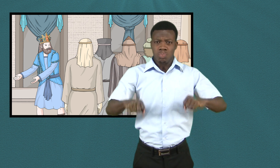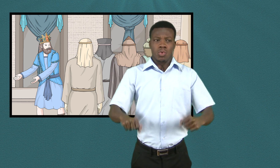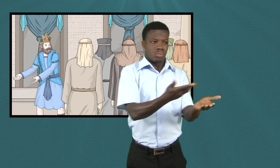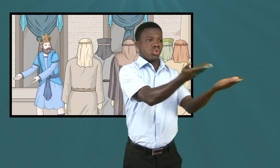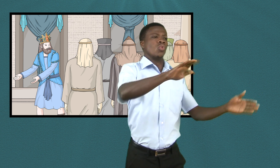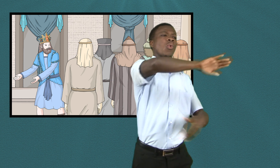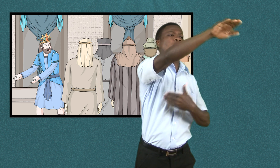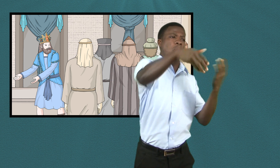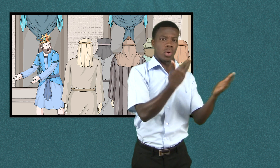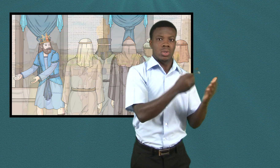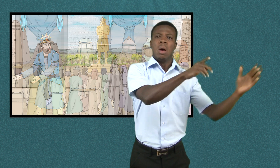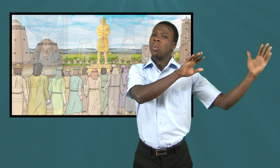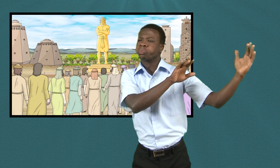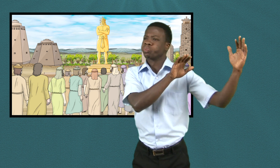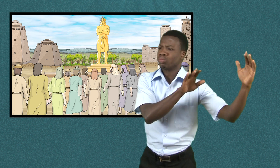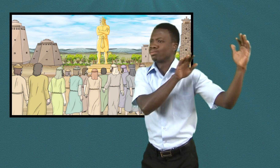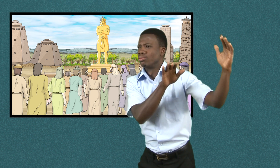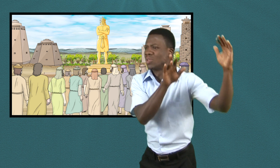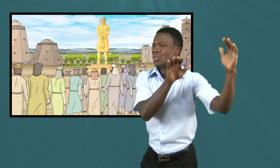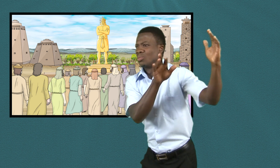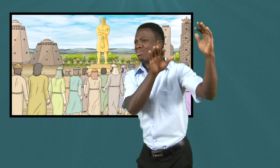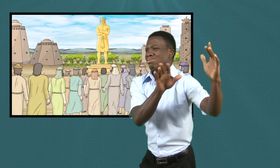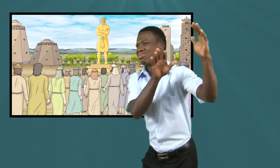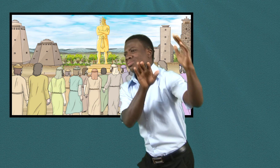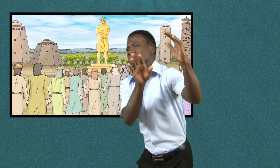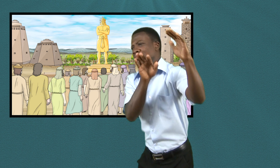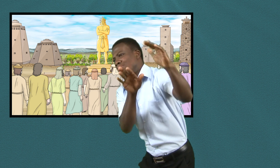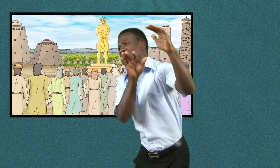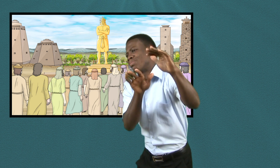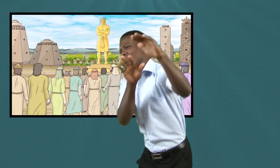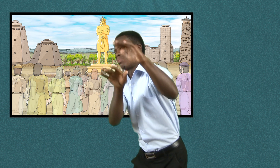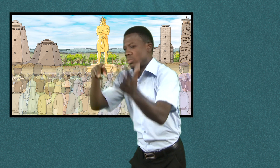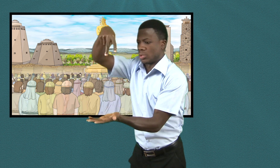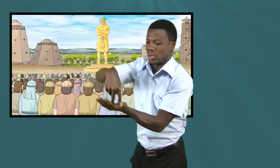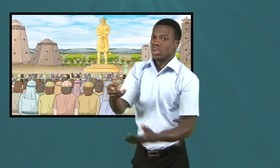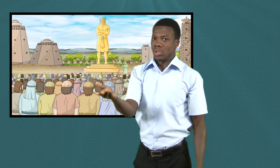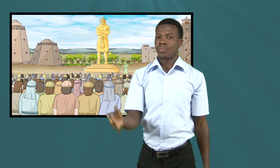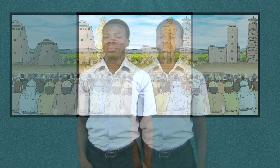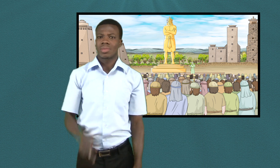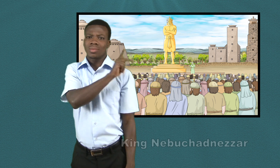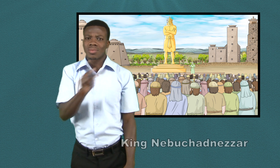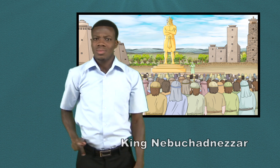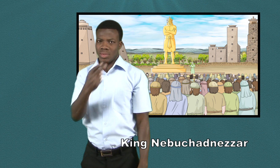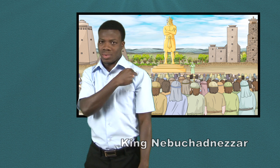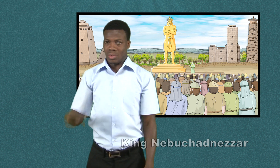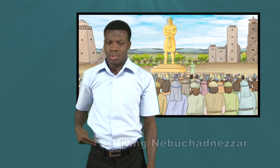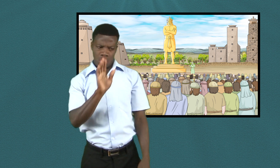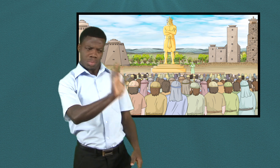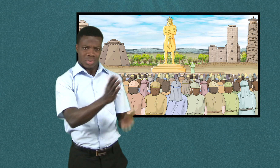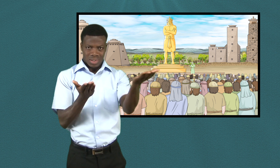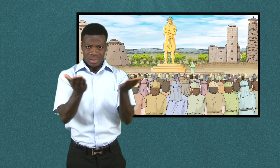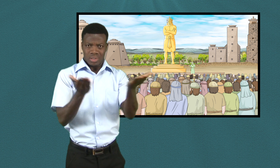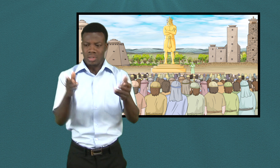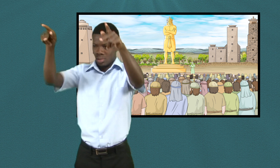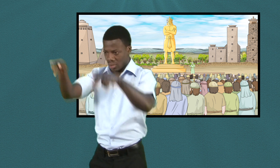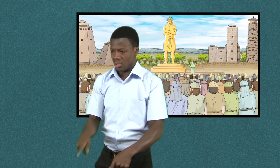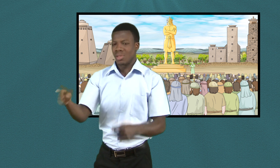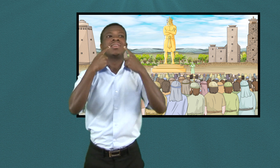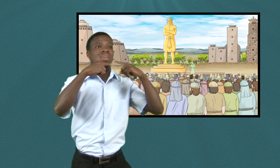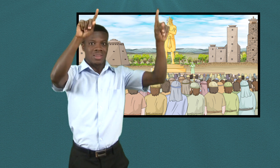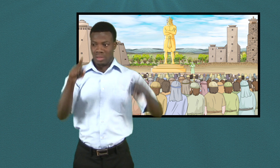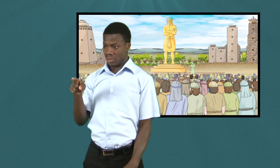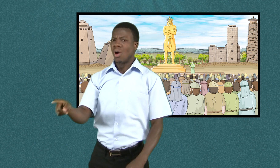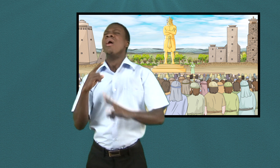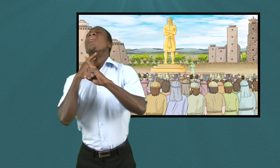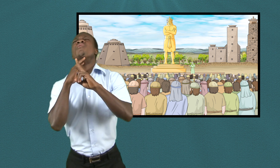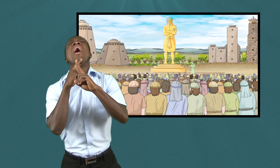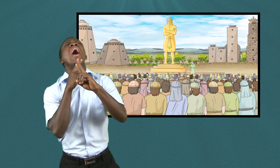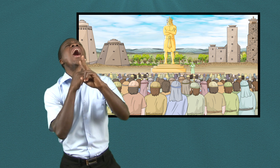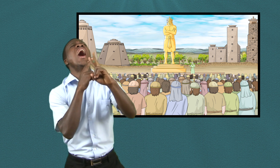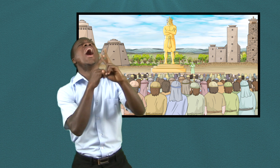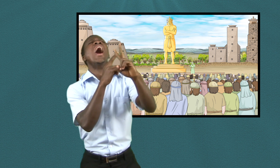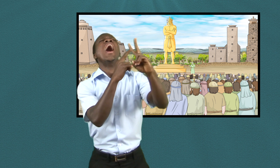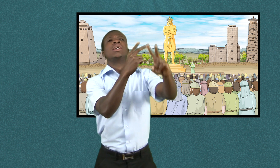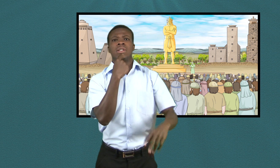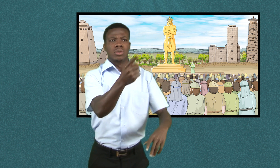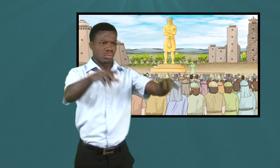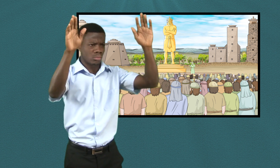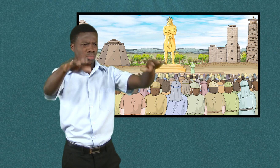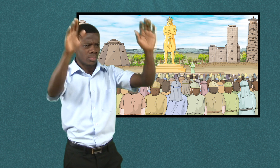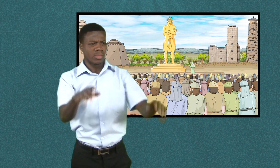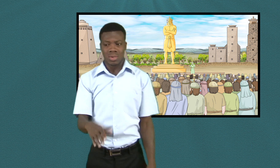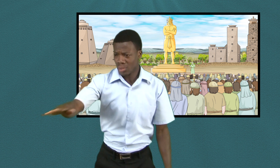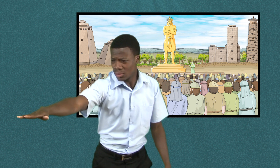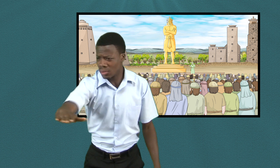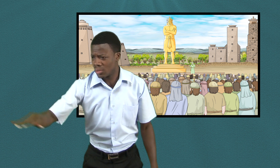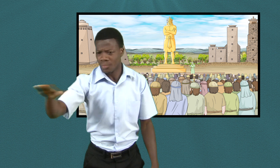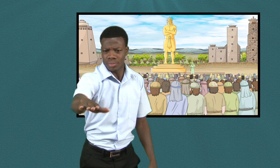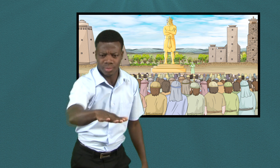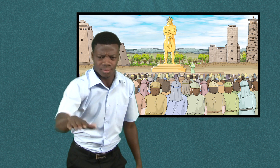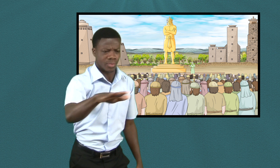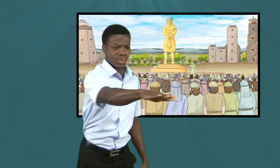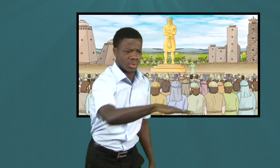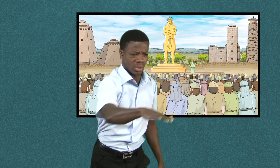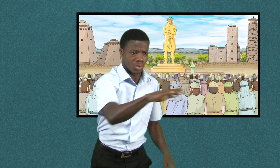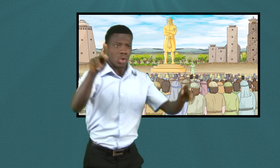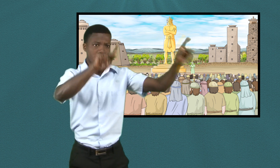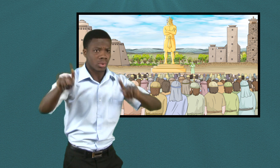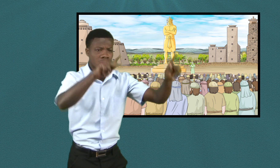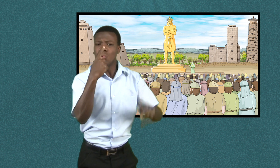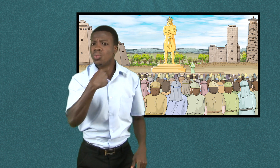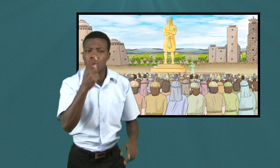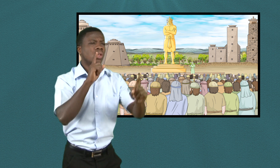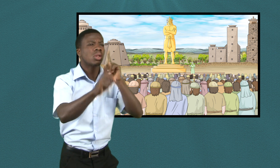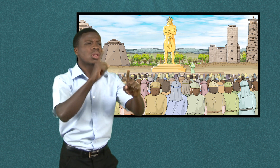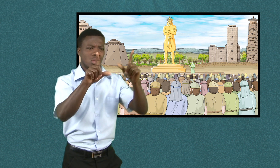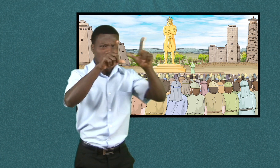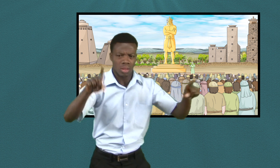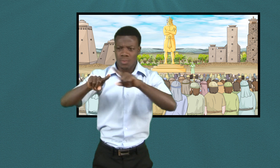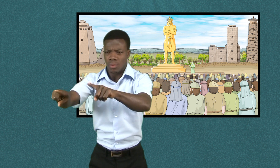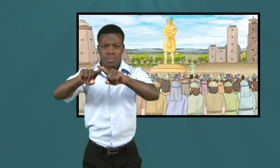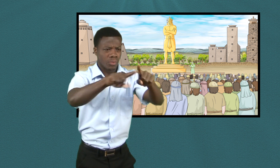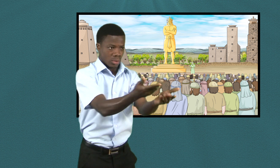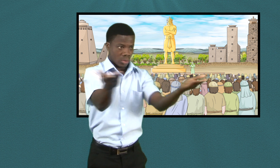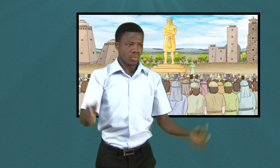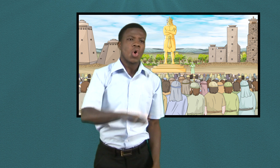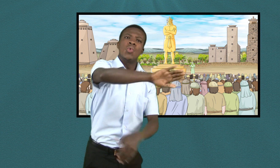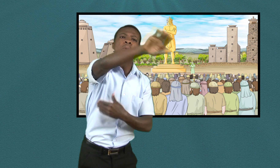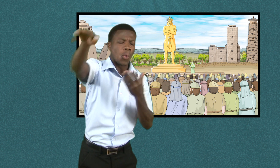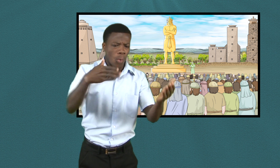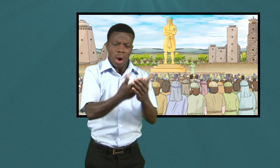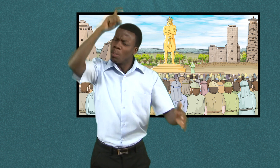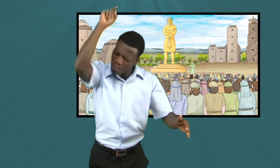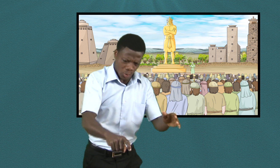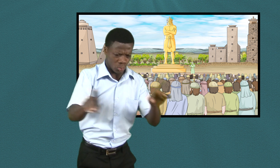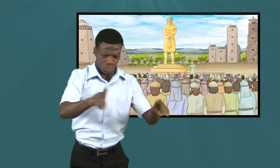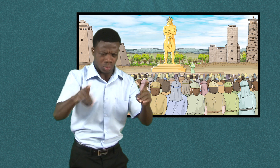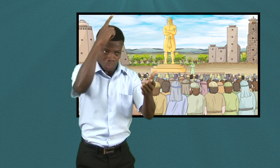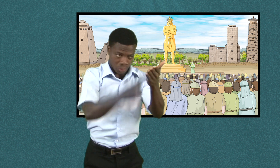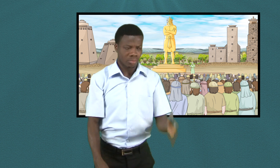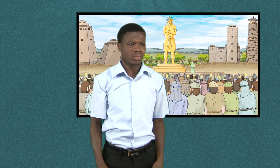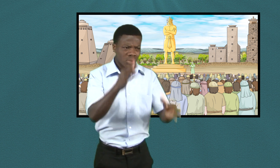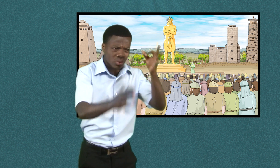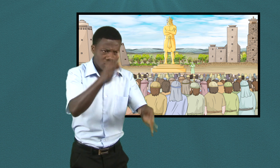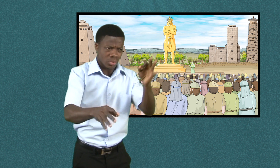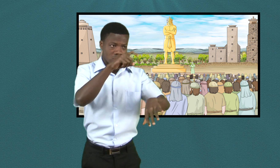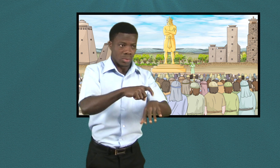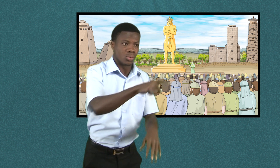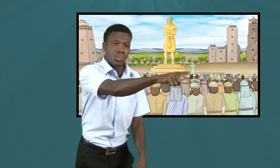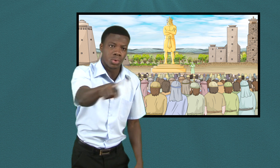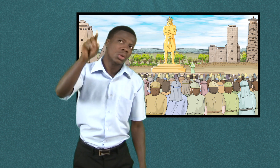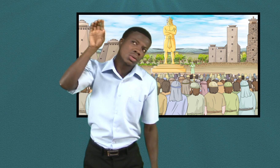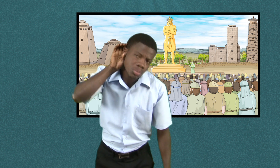So the satraps, prefects, governors, advisers, treasurers, judges, magistrates, and all the rulers of the provinces assembled for the dedication of the statue that King Nebuchadnezzar had set up, and they stood before it.